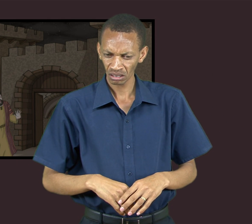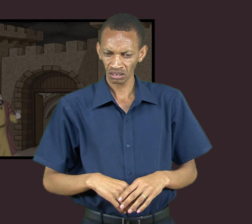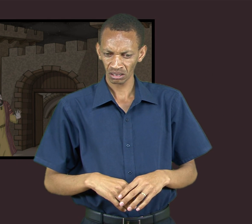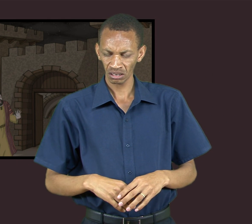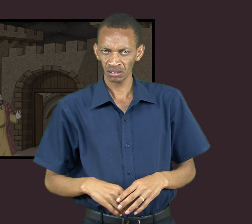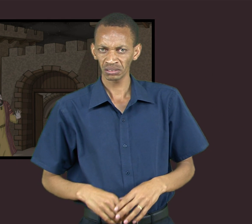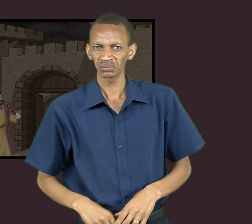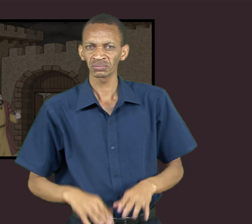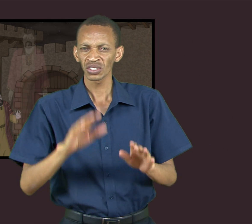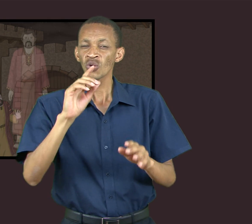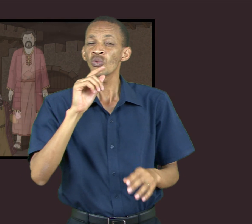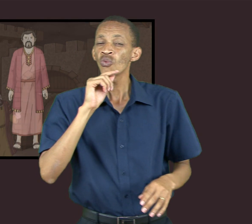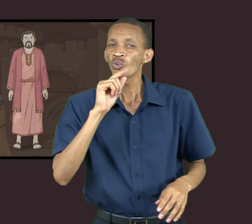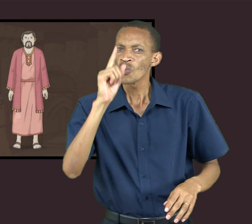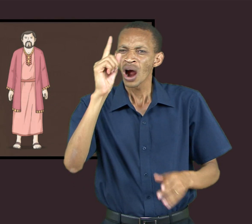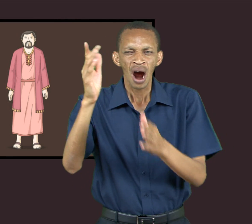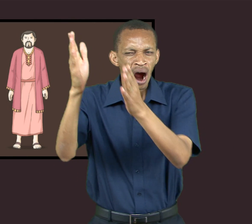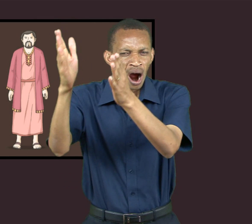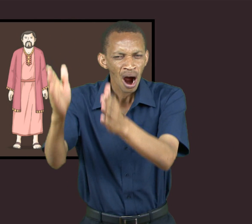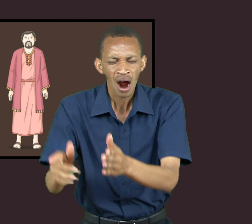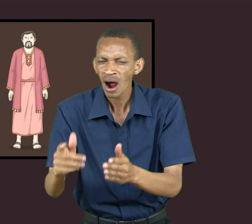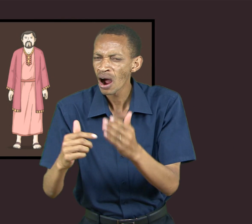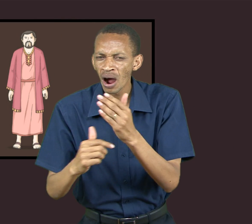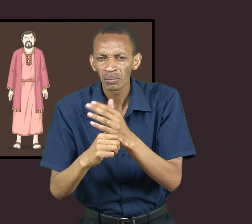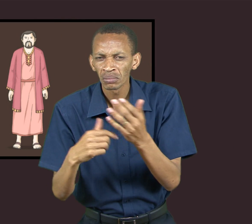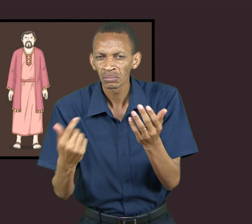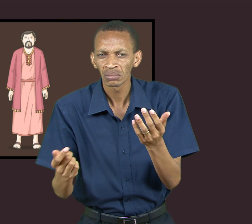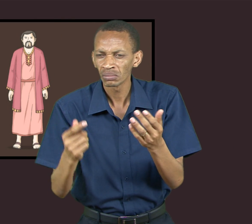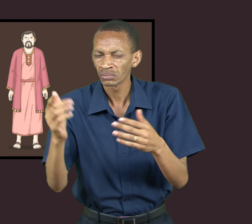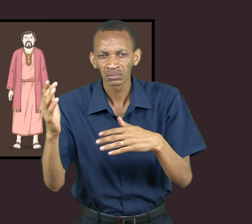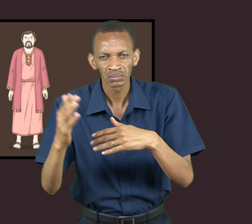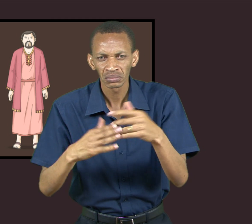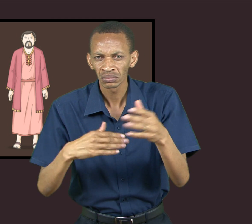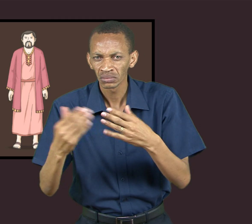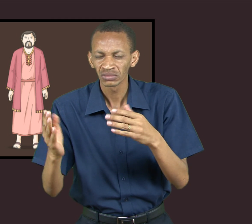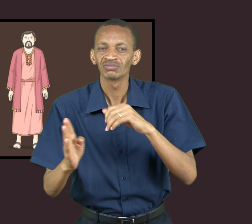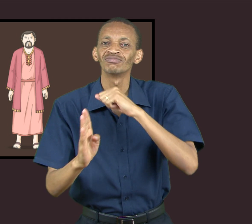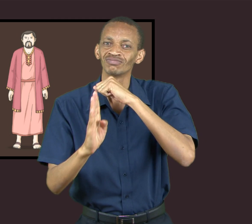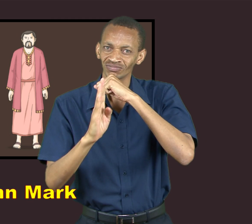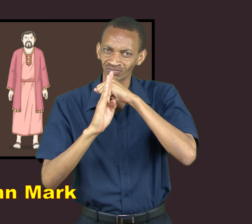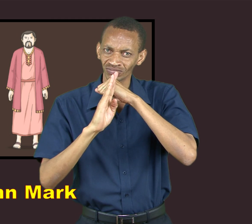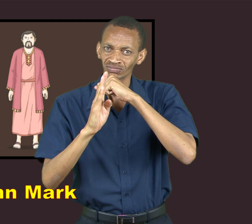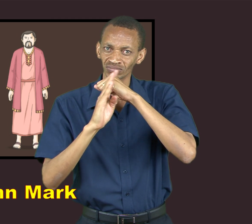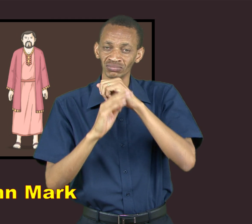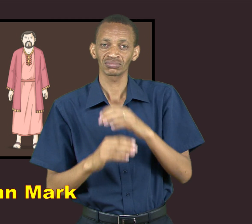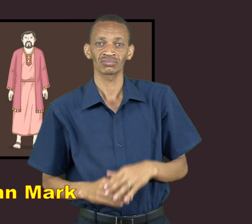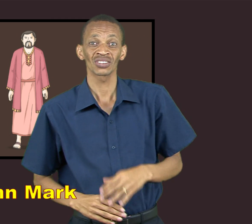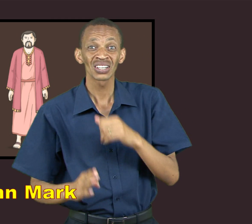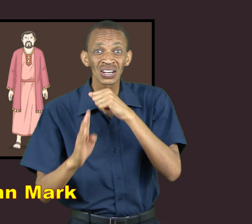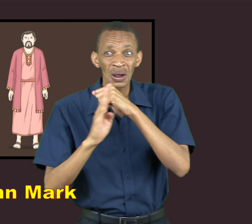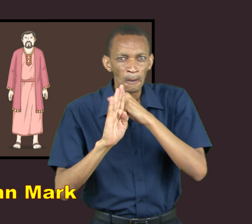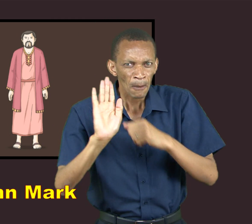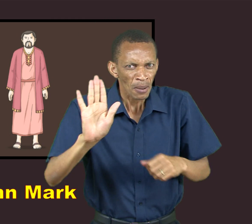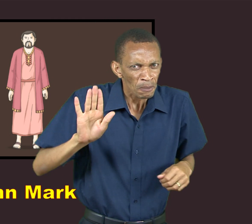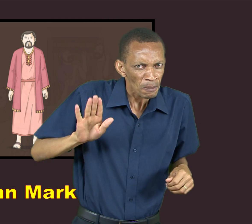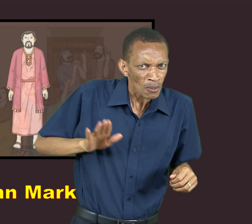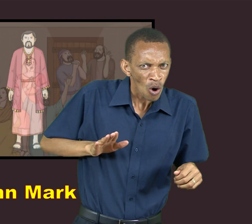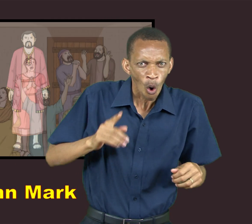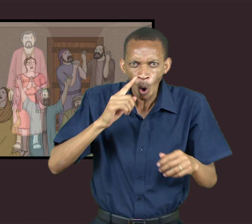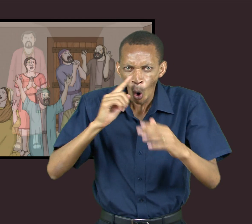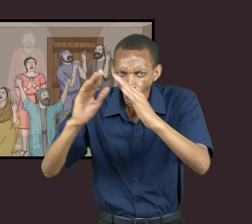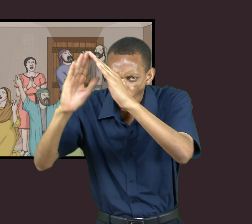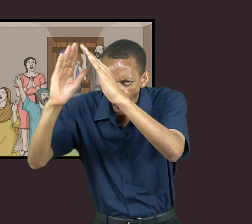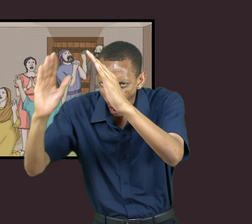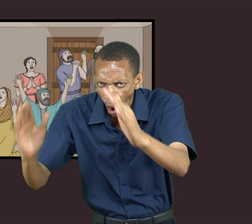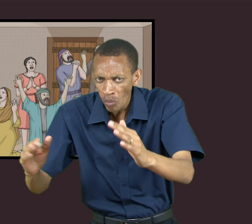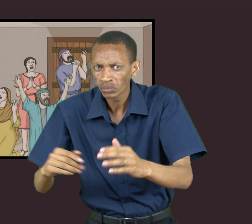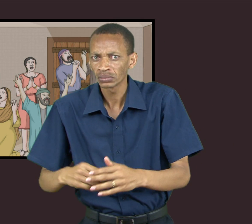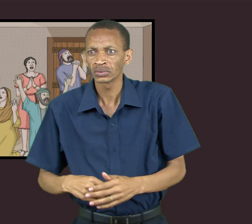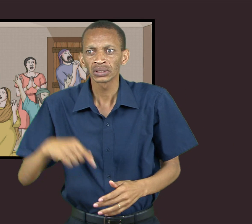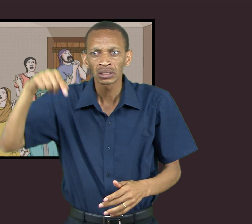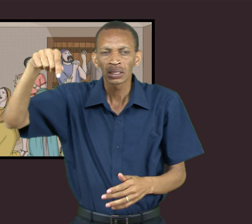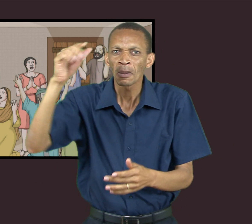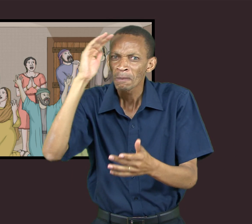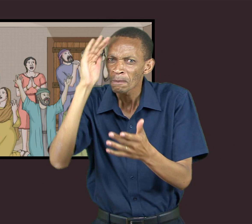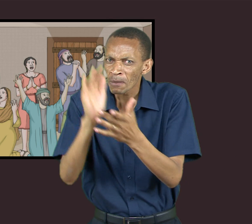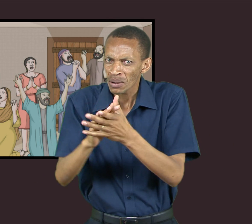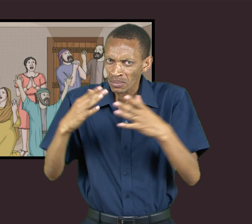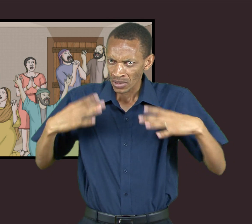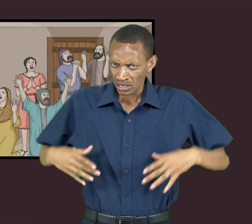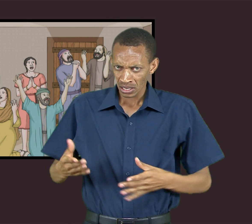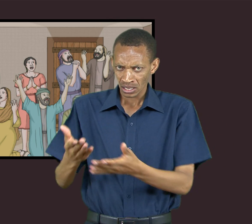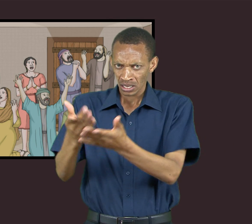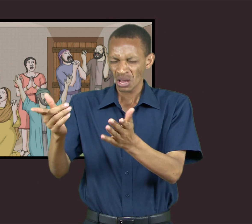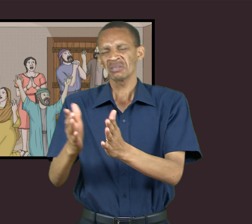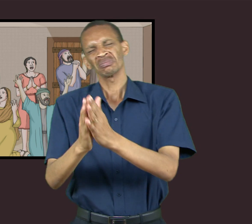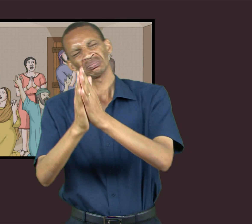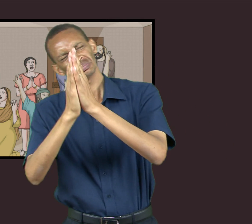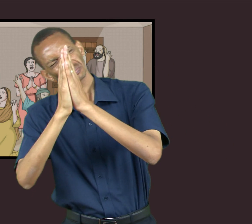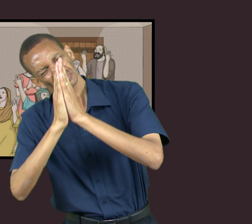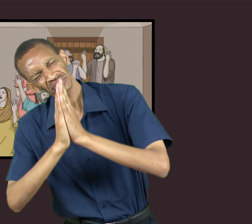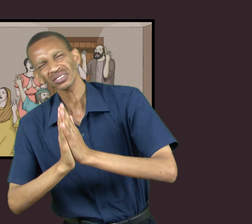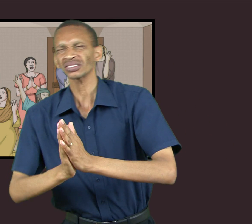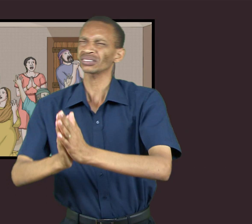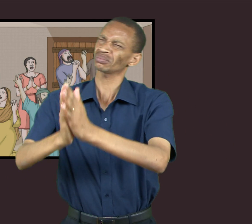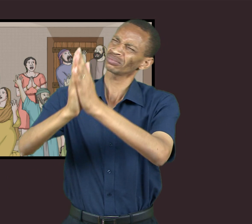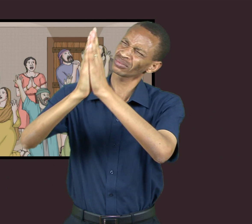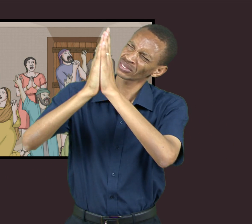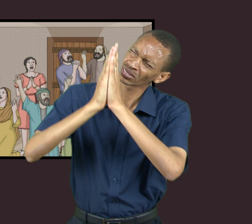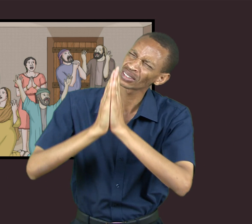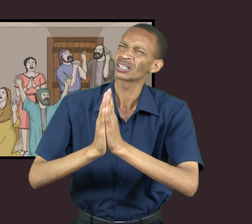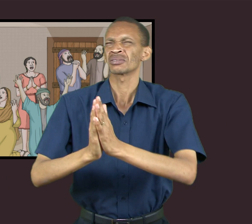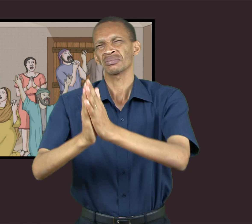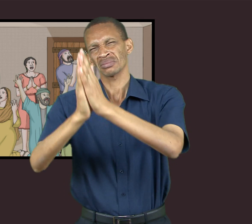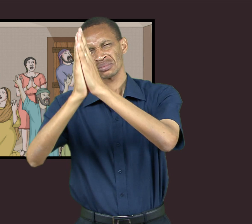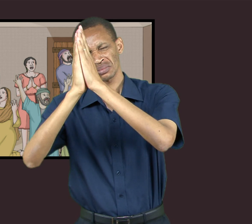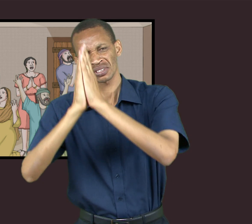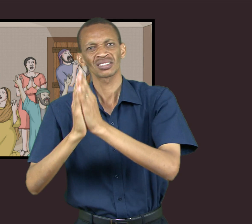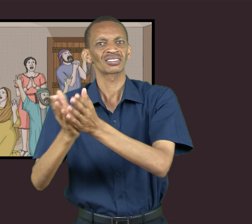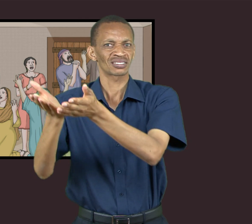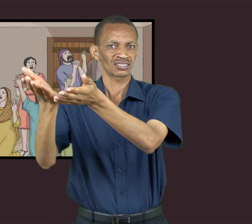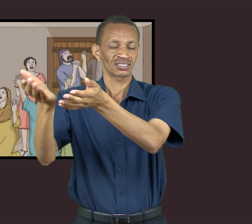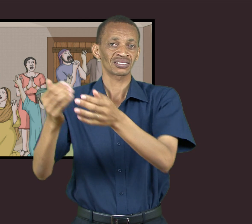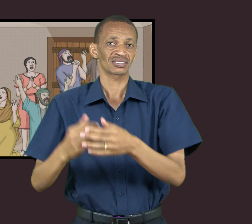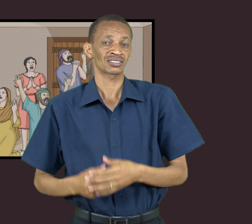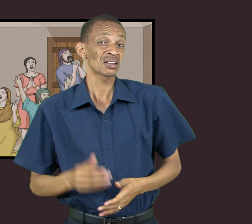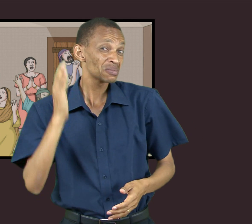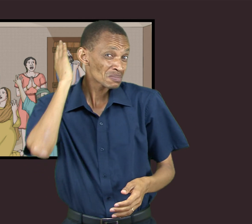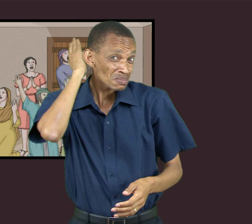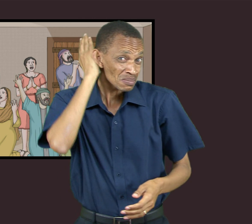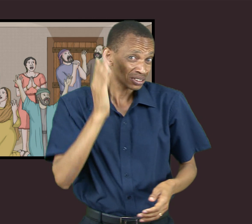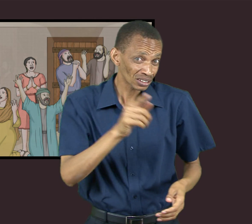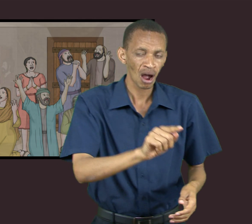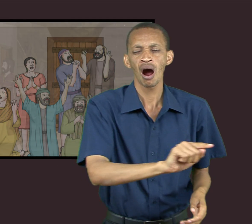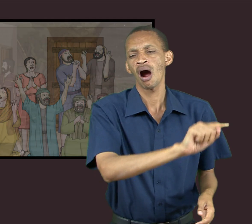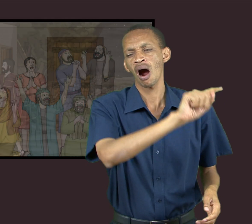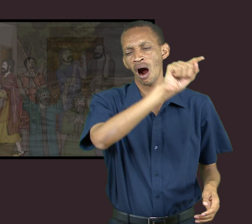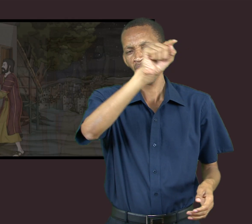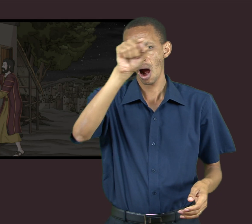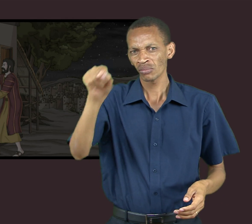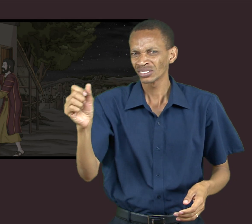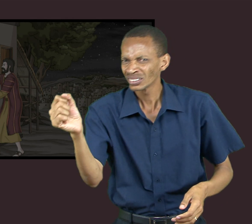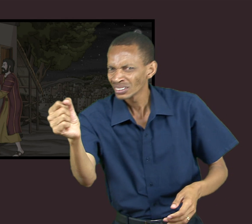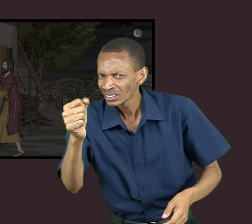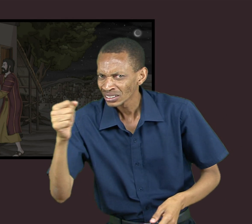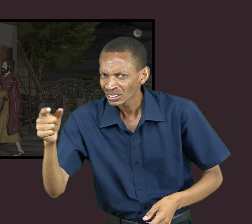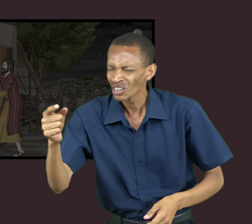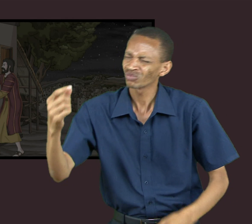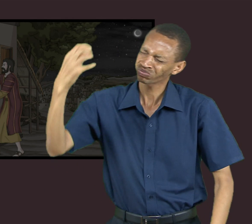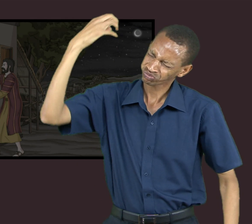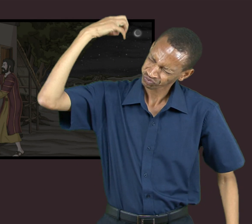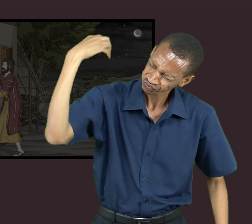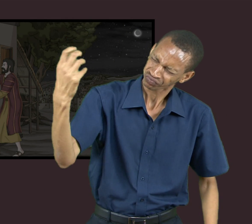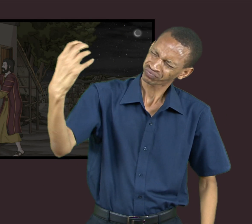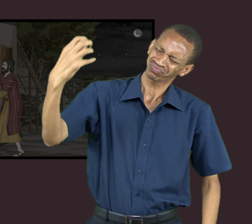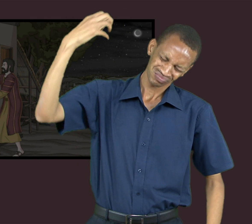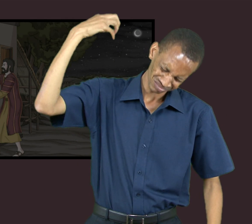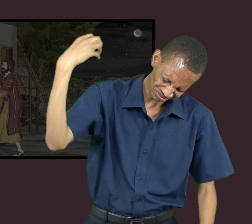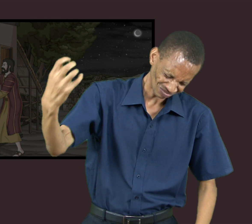And when he had realized this, he went to the house of Mary the mother of John, also called Mark, where many people had gathered together and were praying.